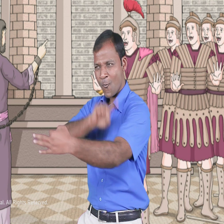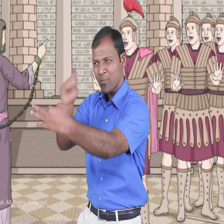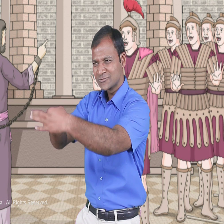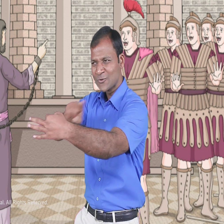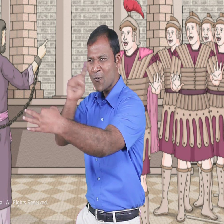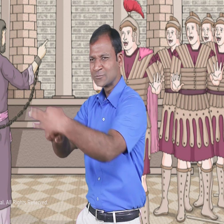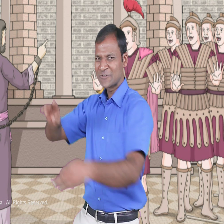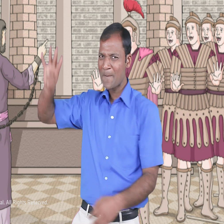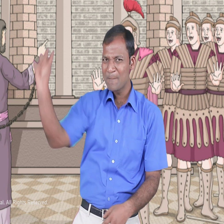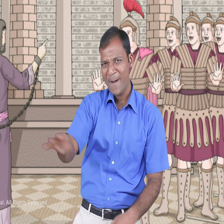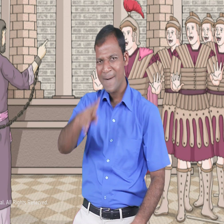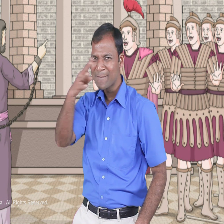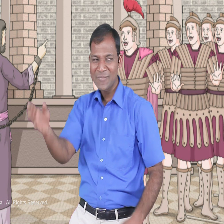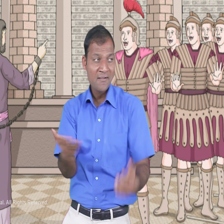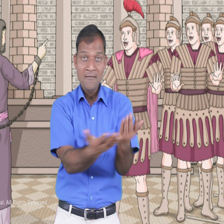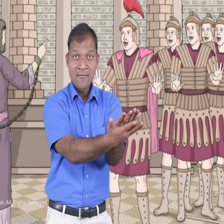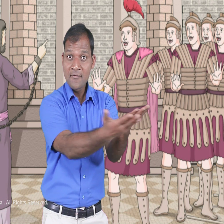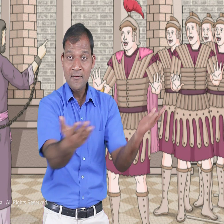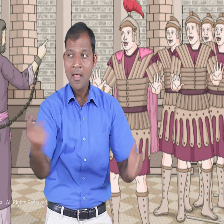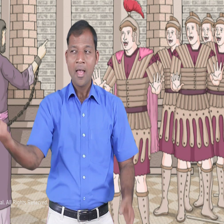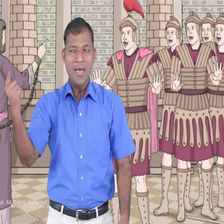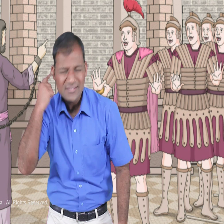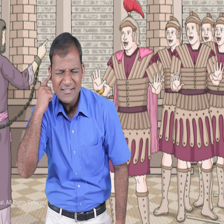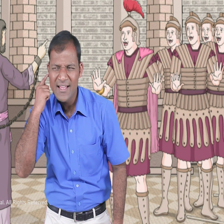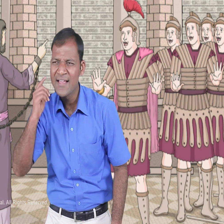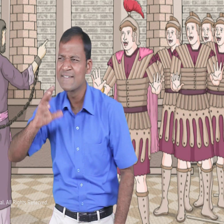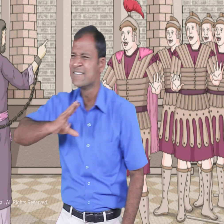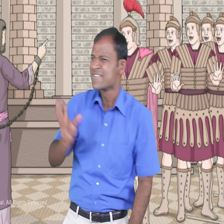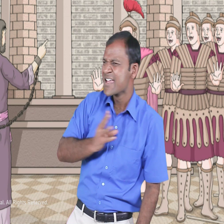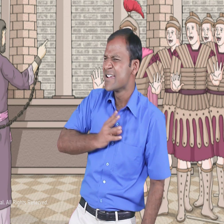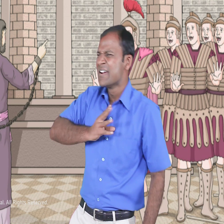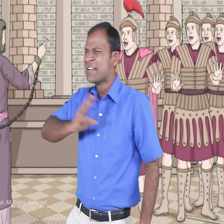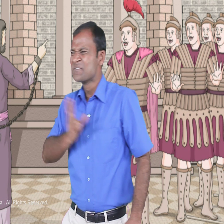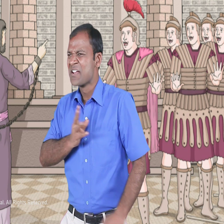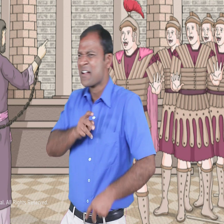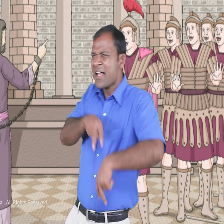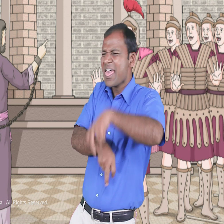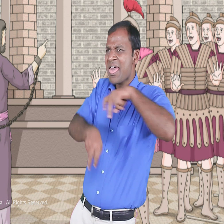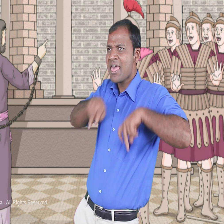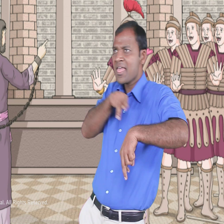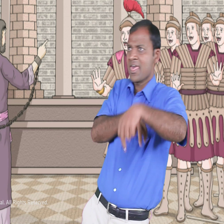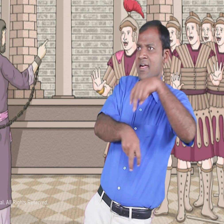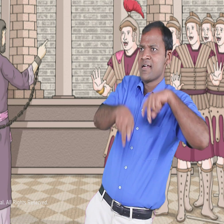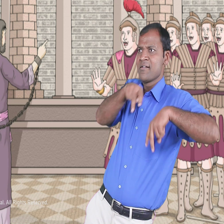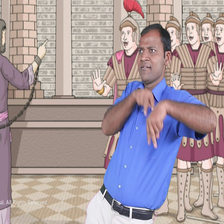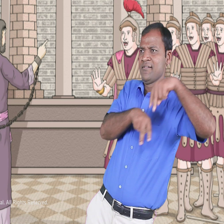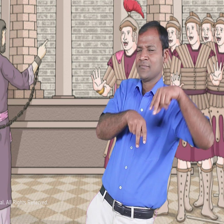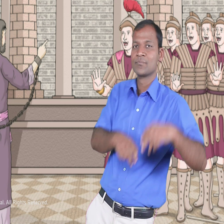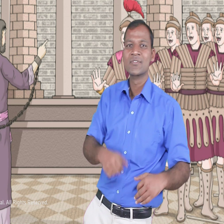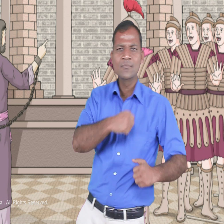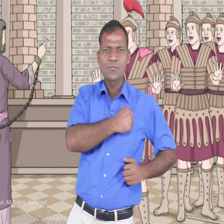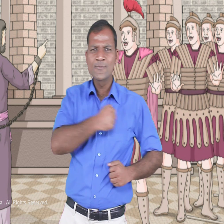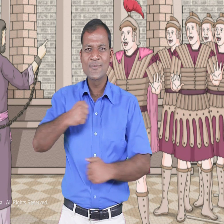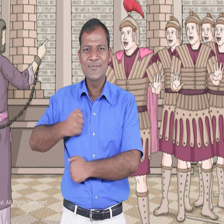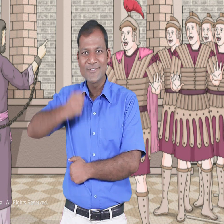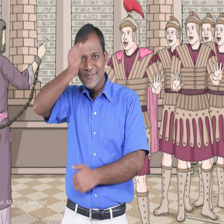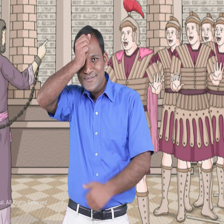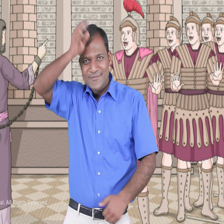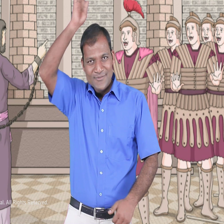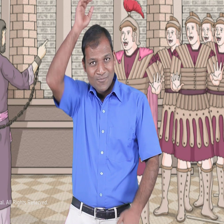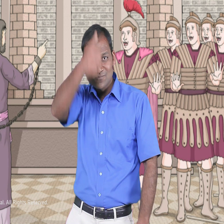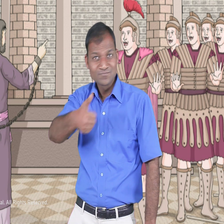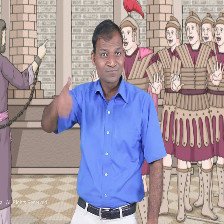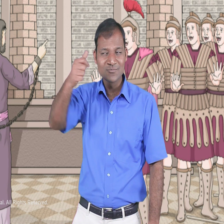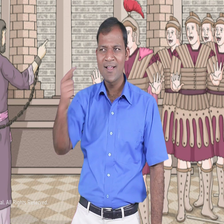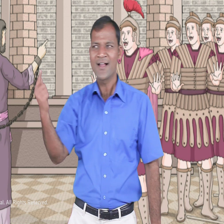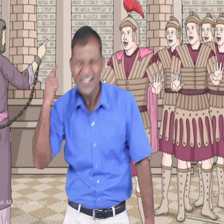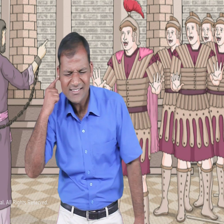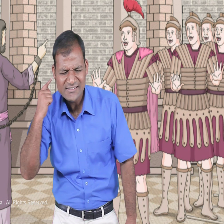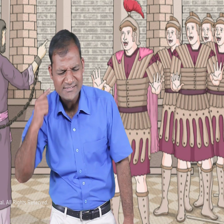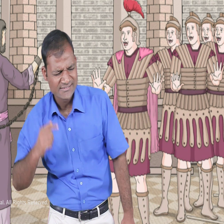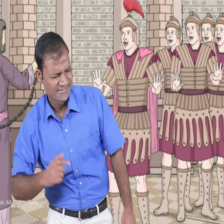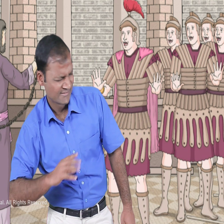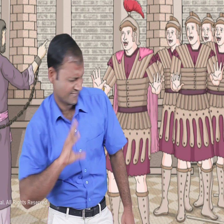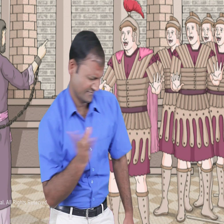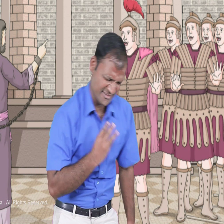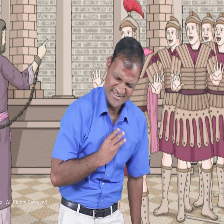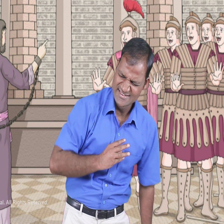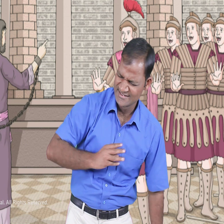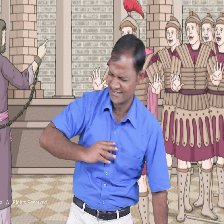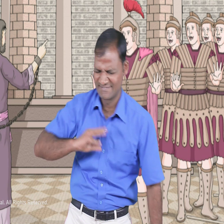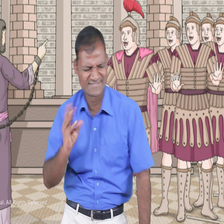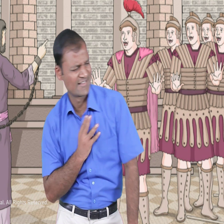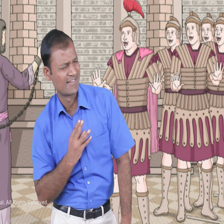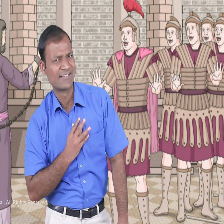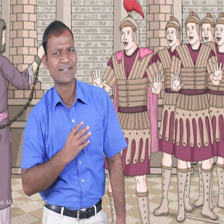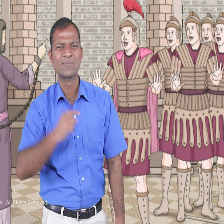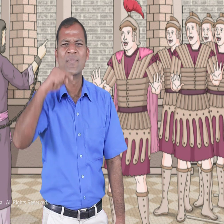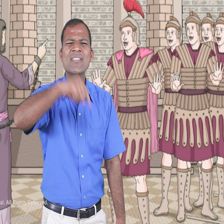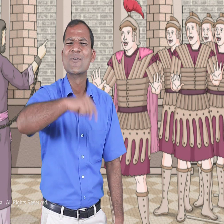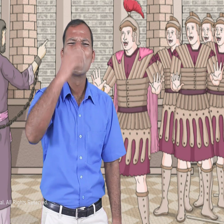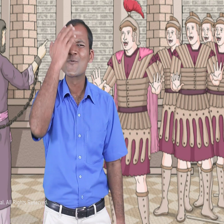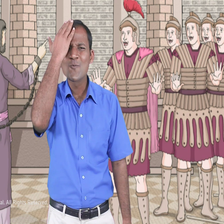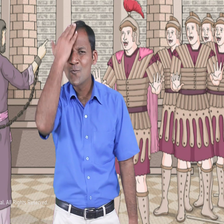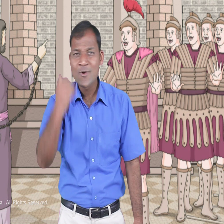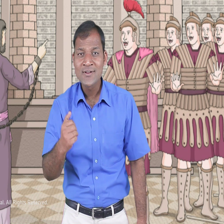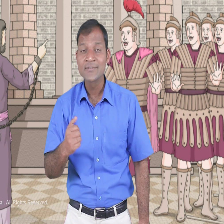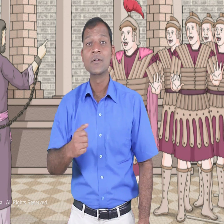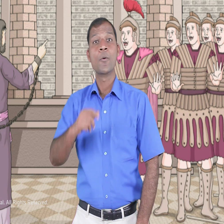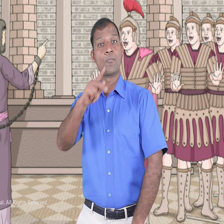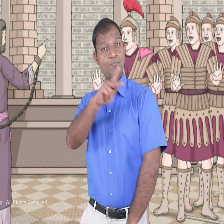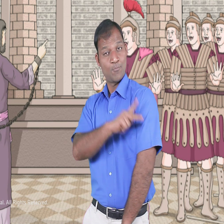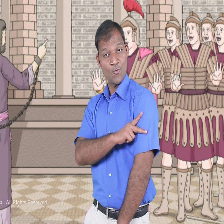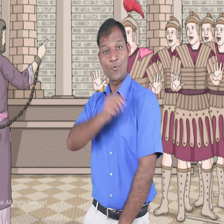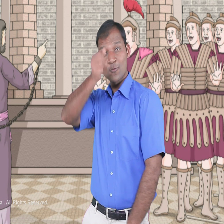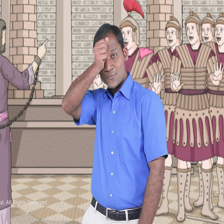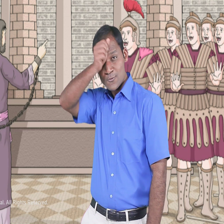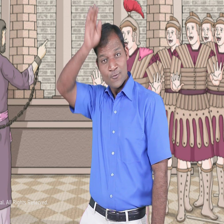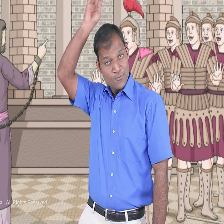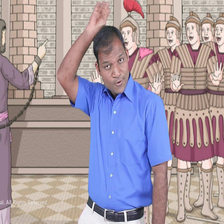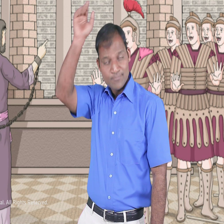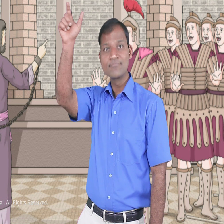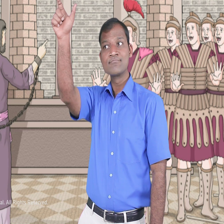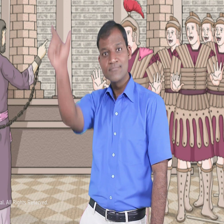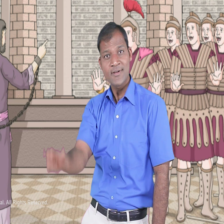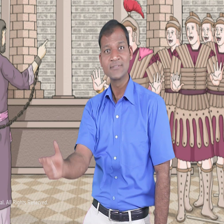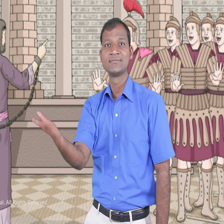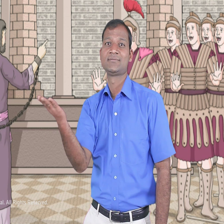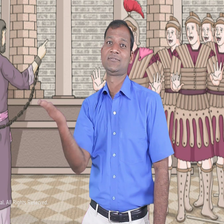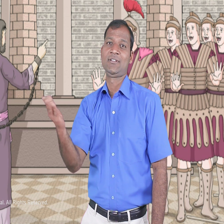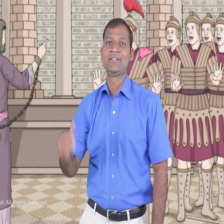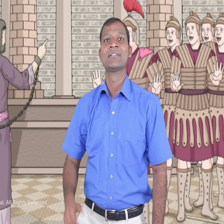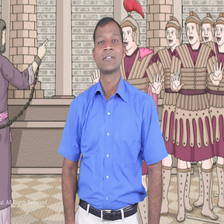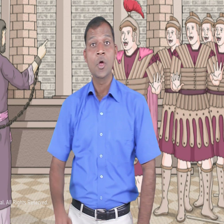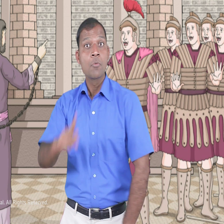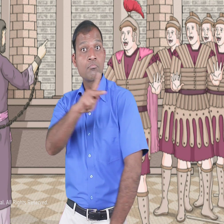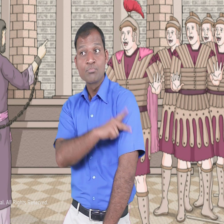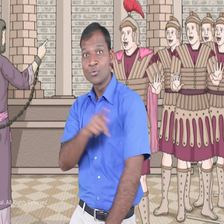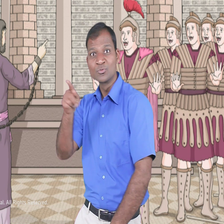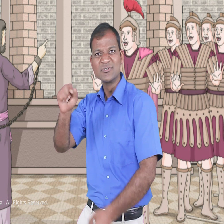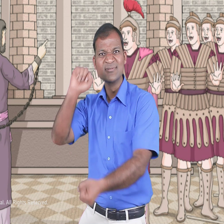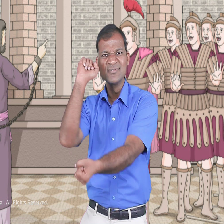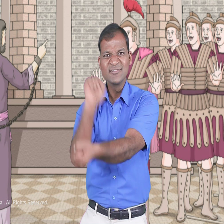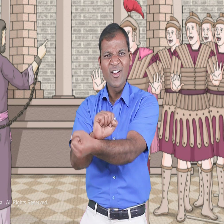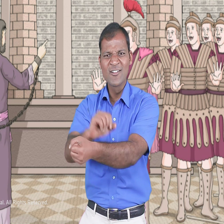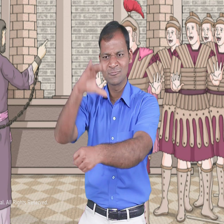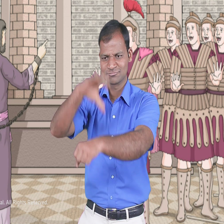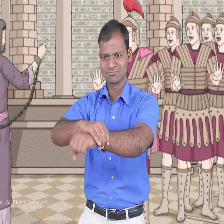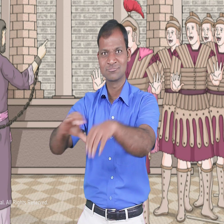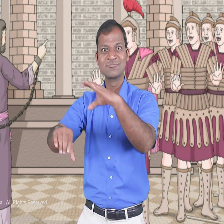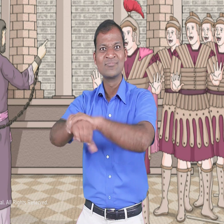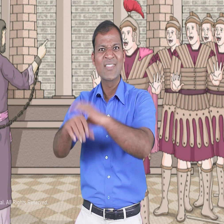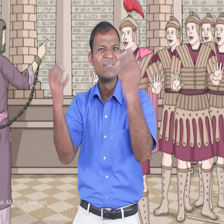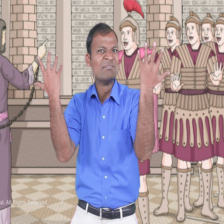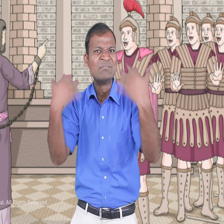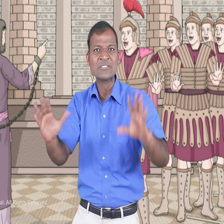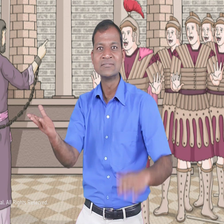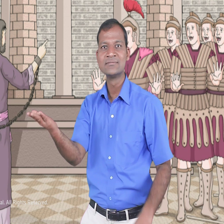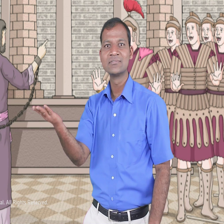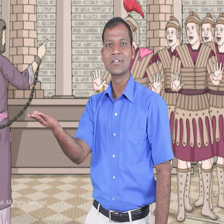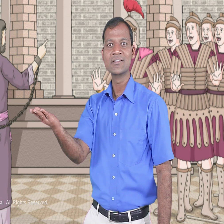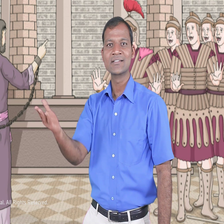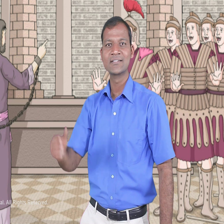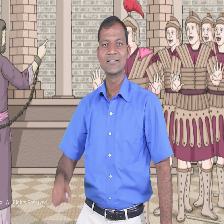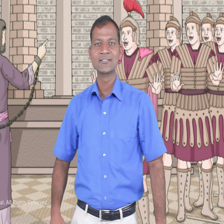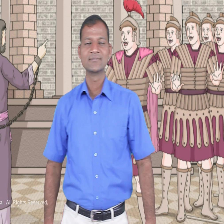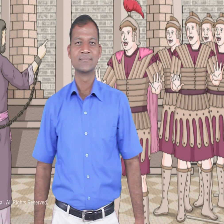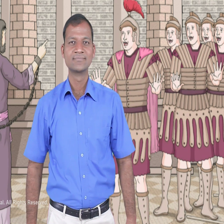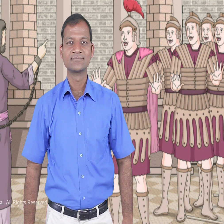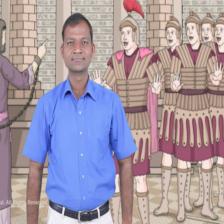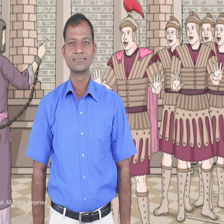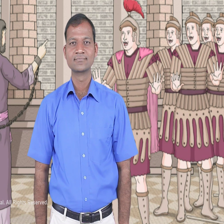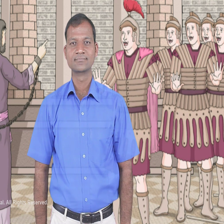The next day the commander, wanting to learn the real reason Paul was accused by the Jews, released him and ordered the chief priests and the whole Sanhedrin to assemble.